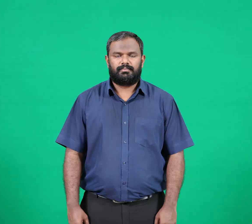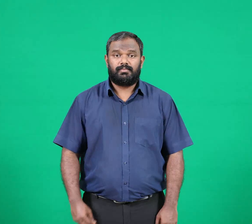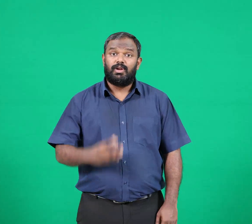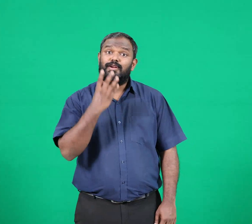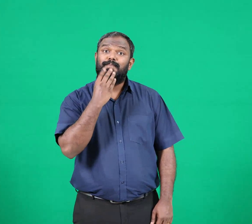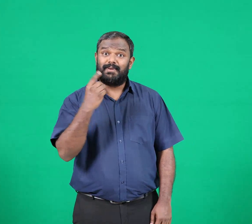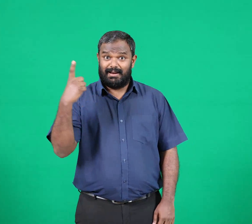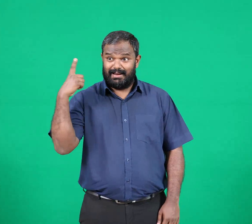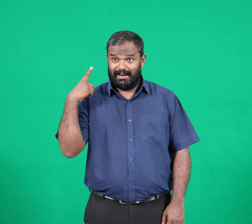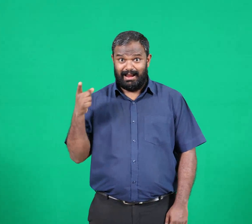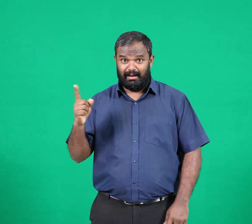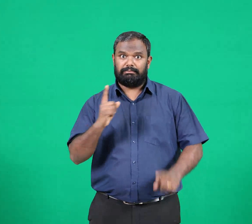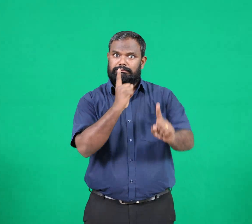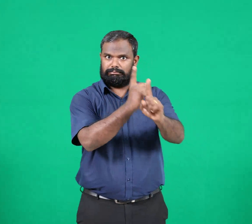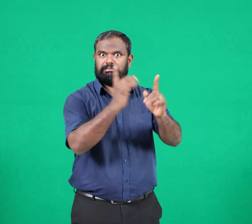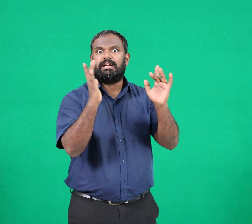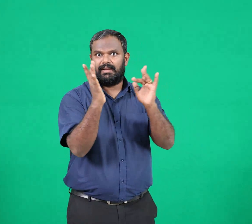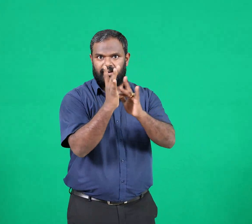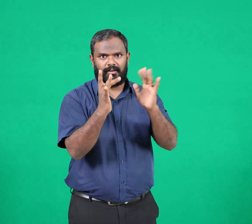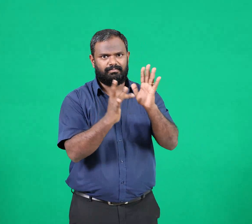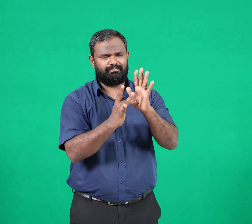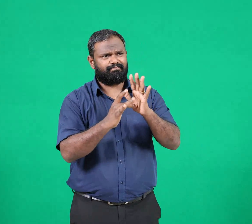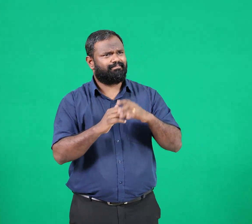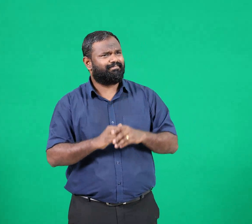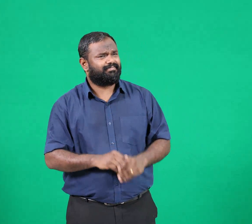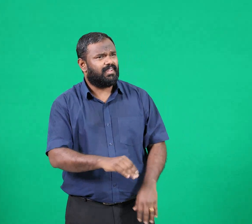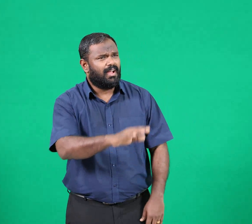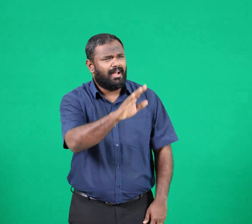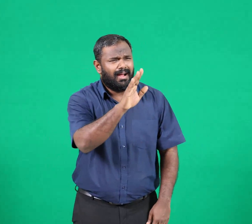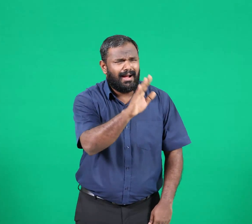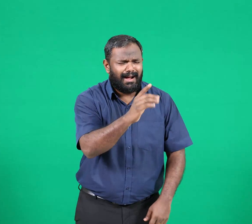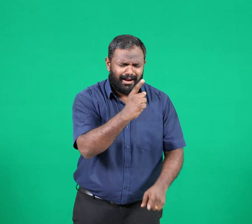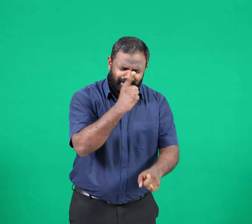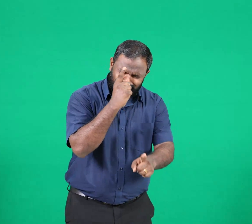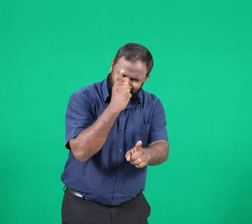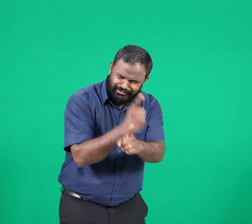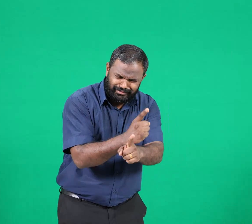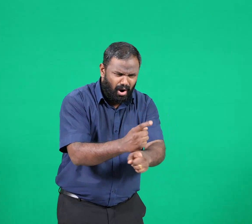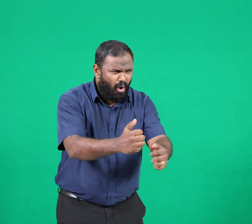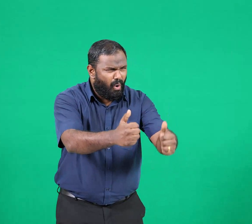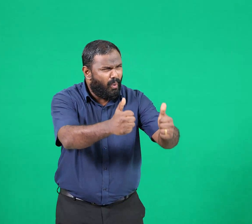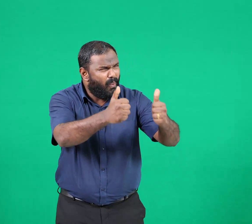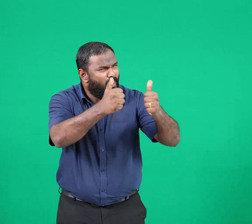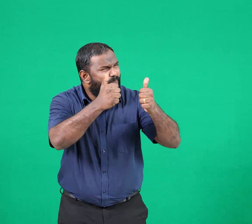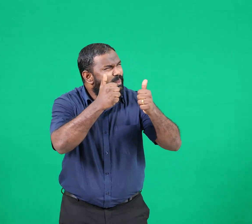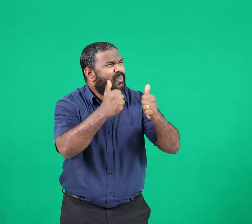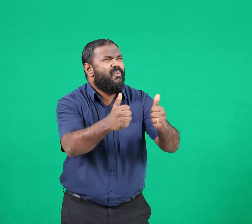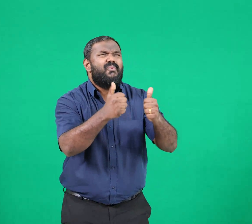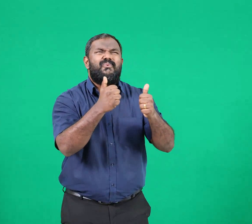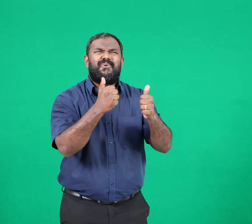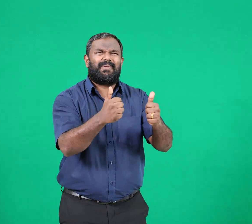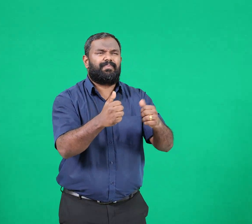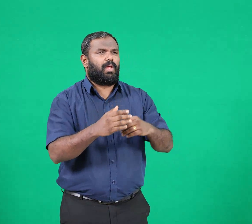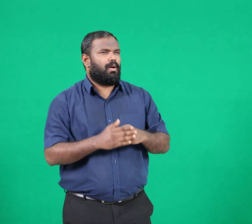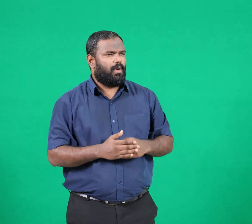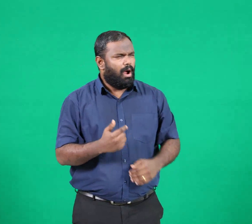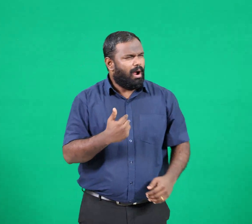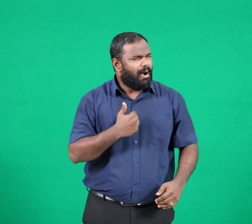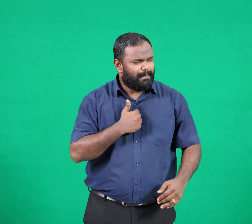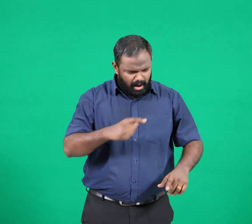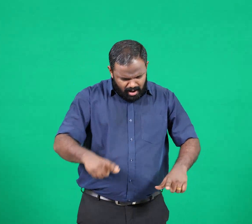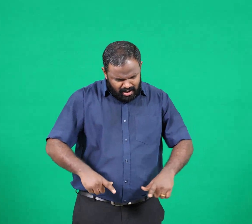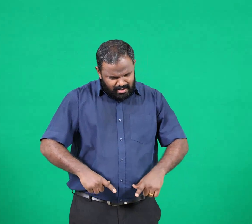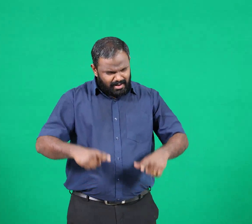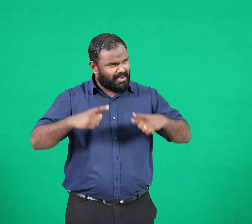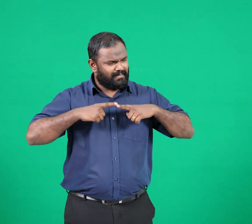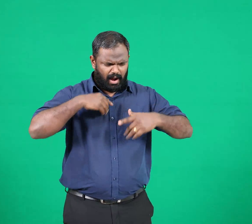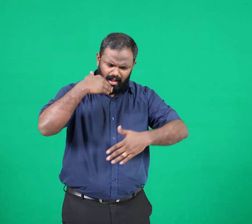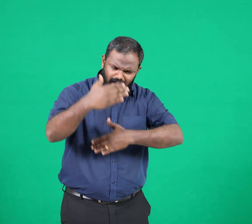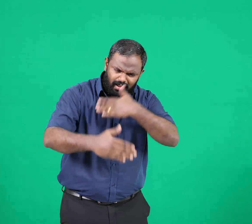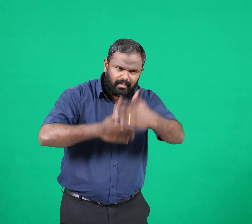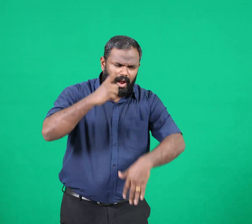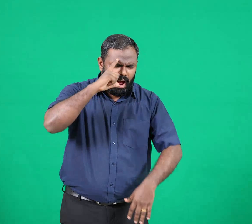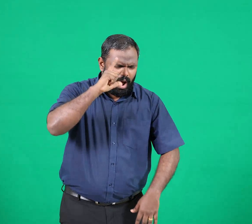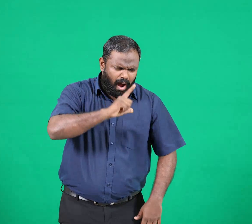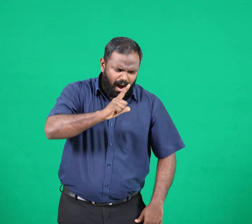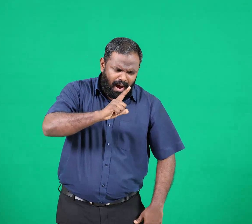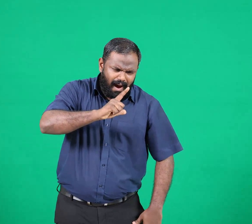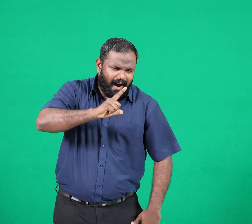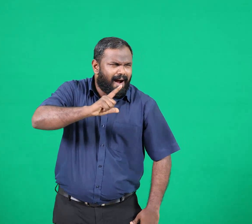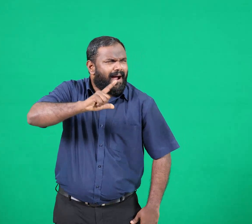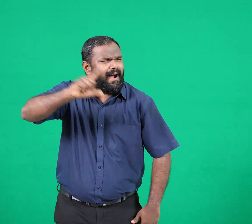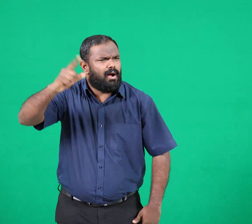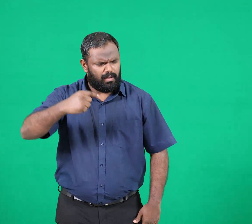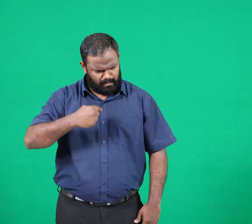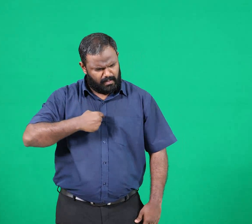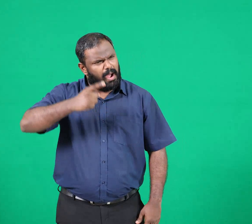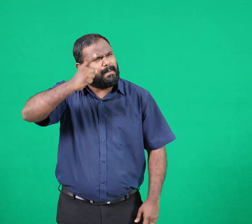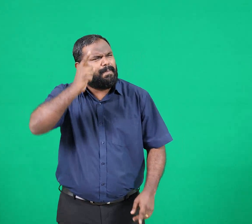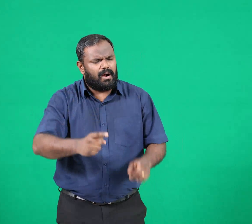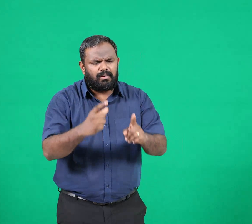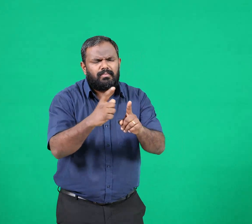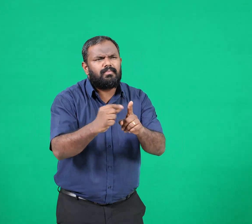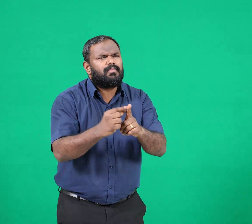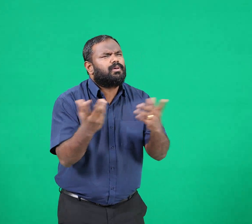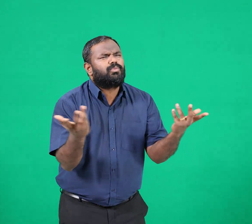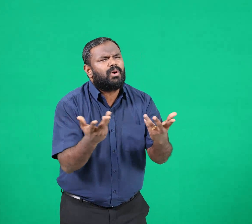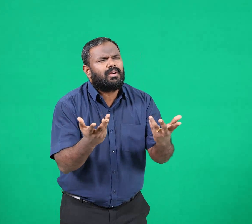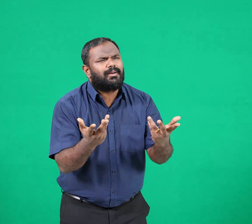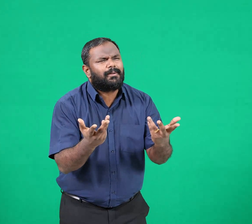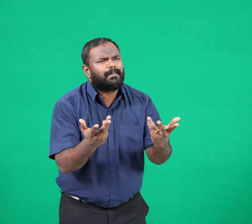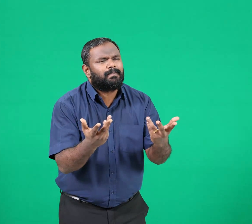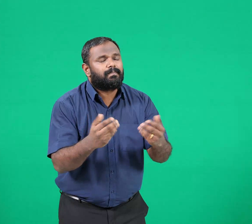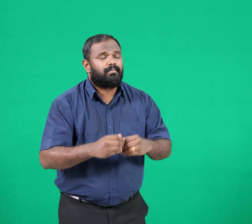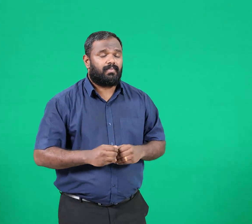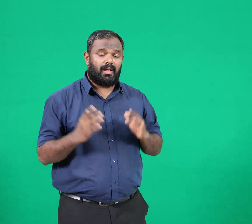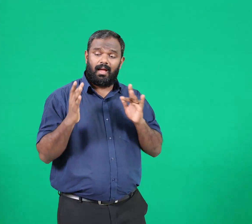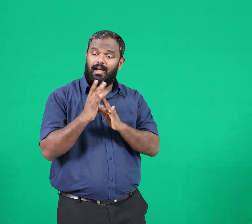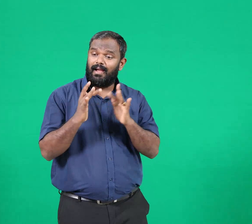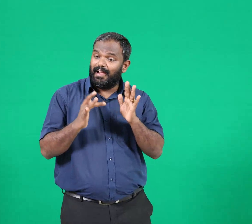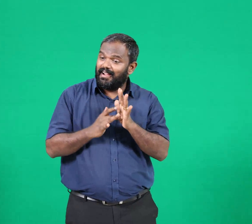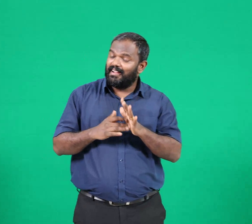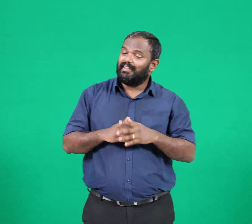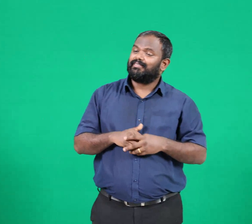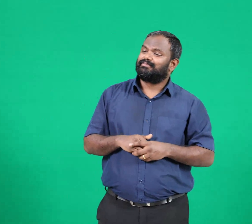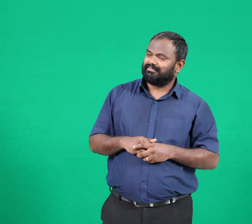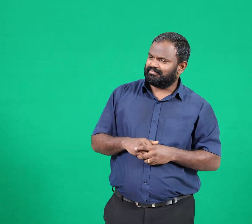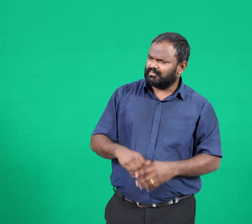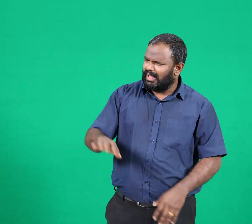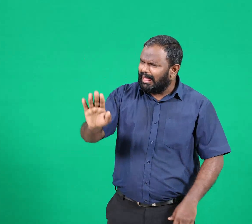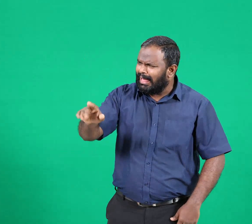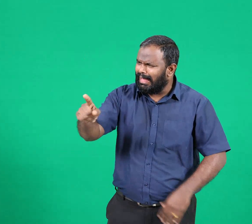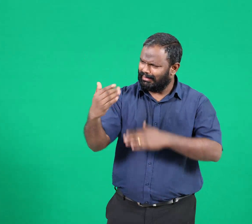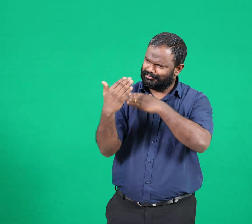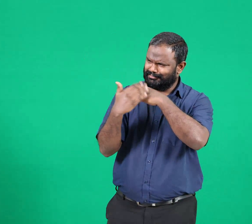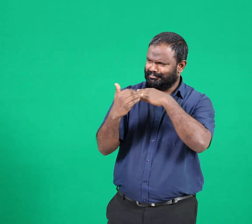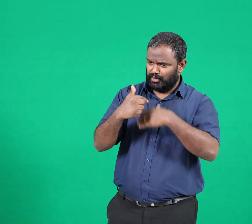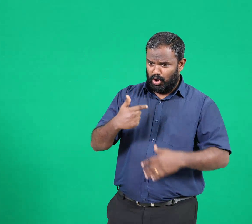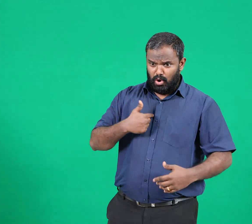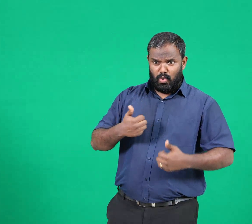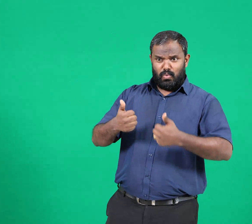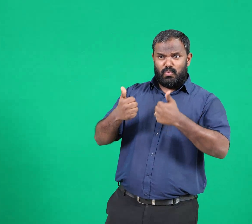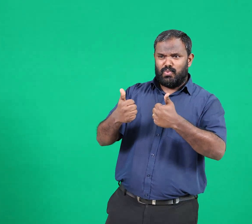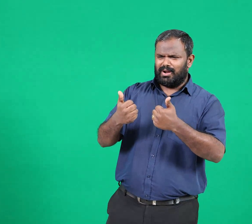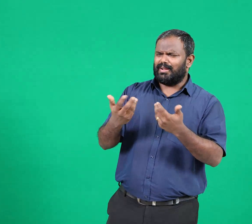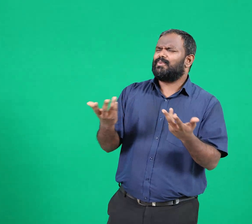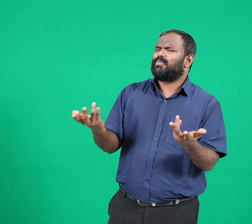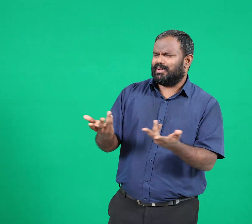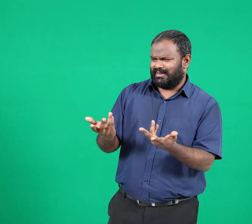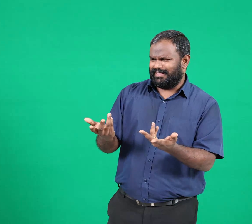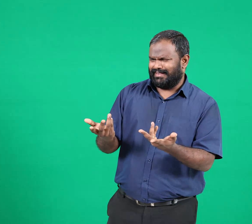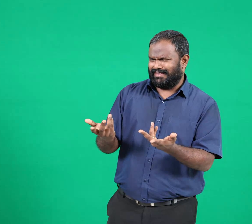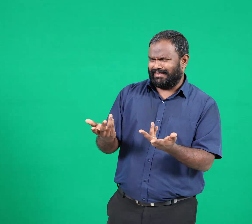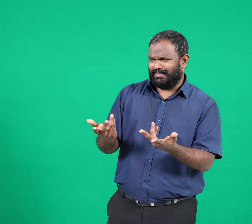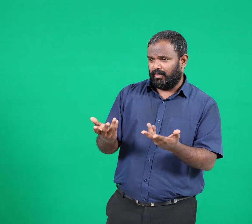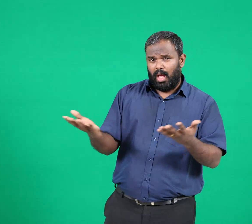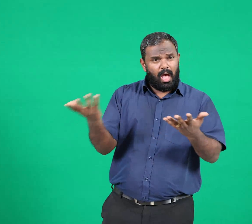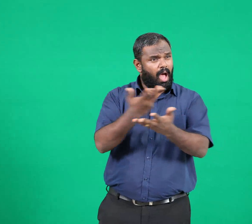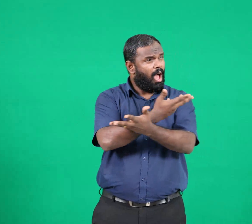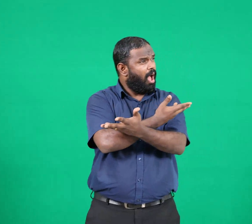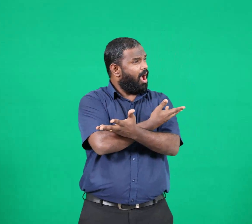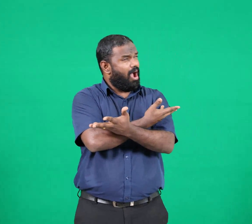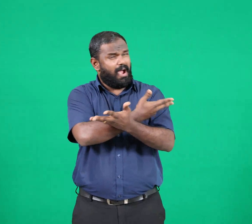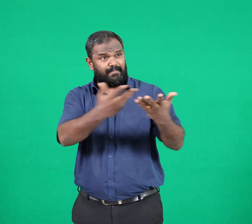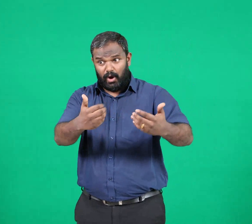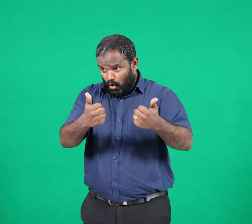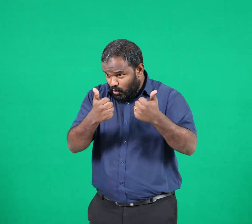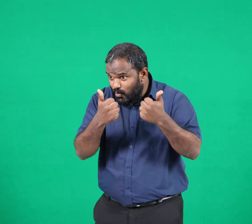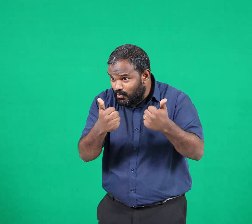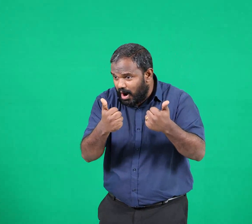Then a certain ruler asked Him, "Good Teacher, what must I do to inherit eternal life?" "Why do you call Me good?"